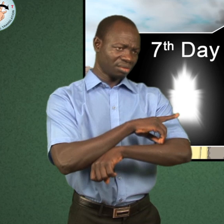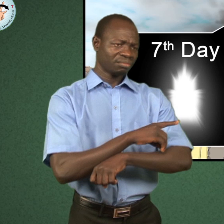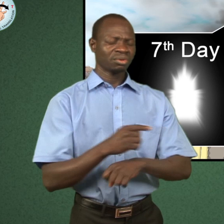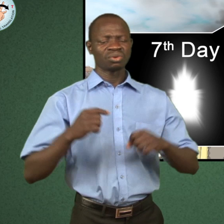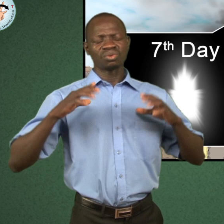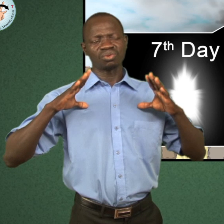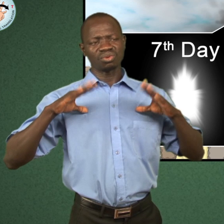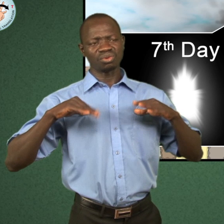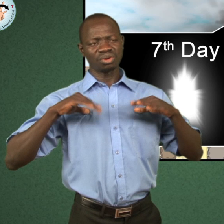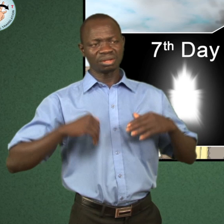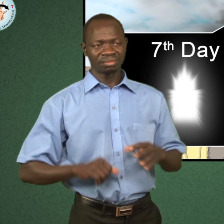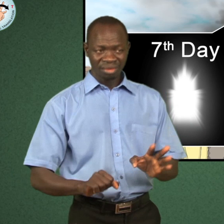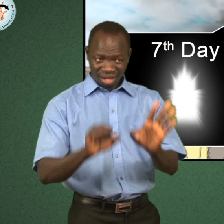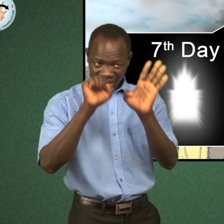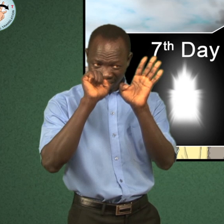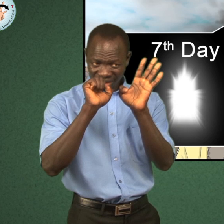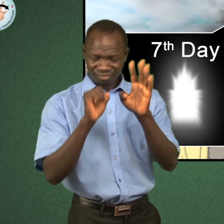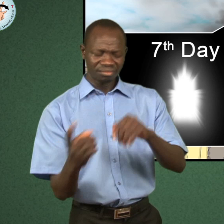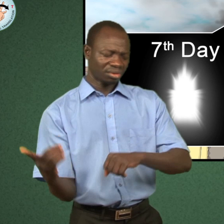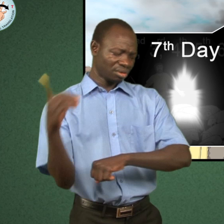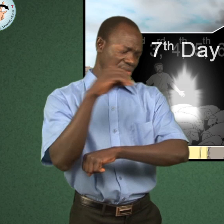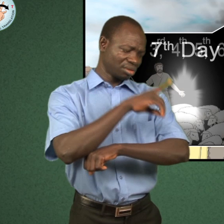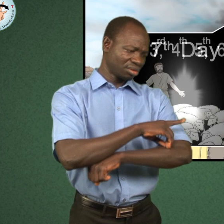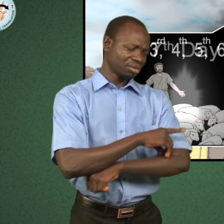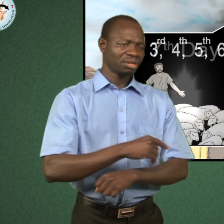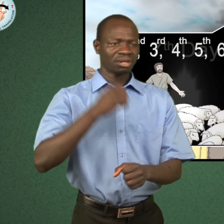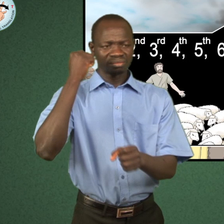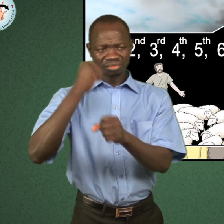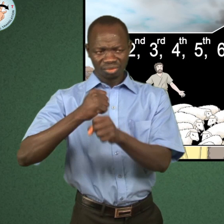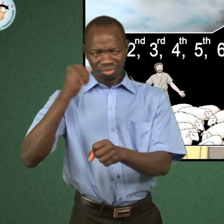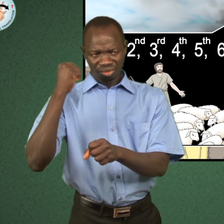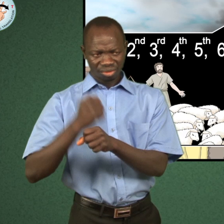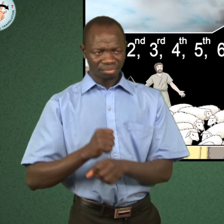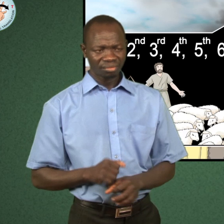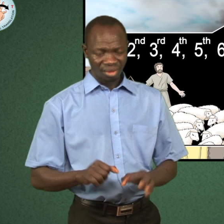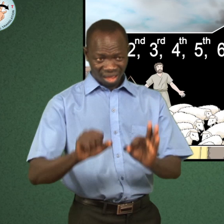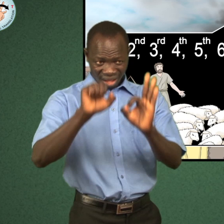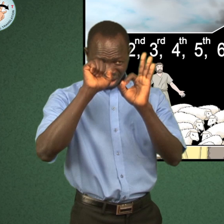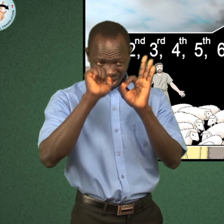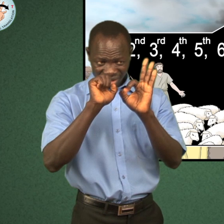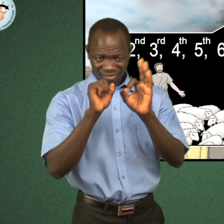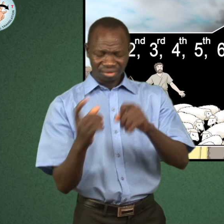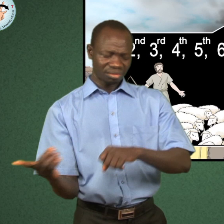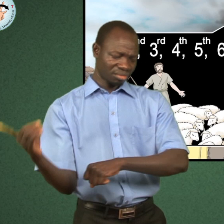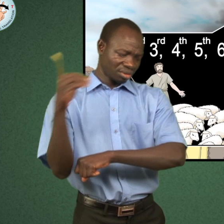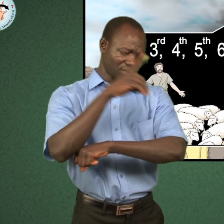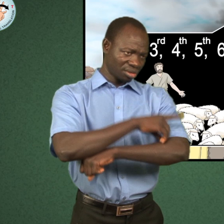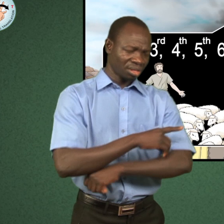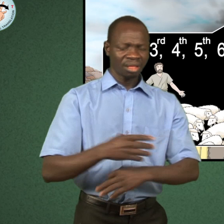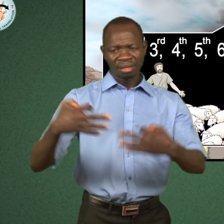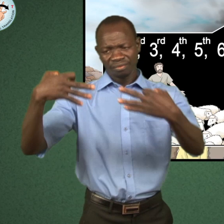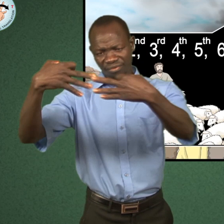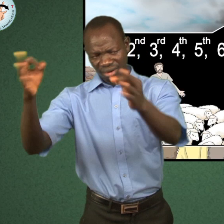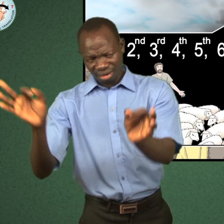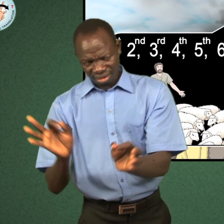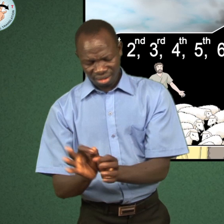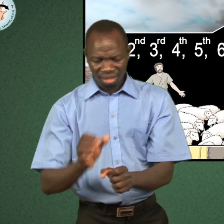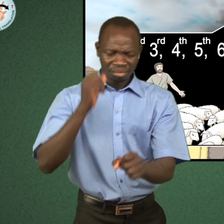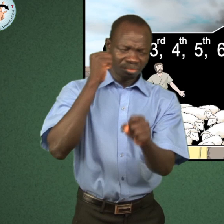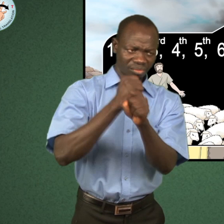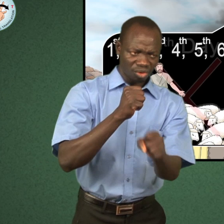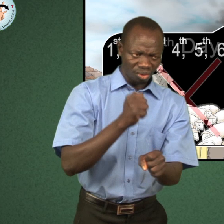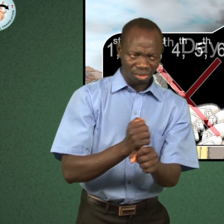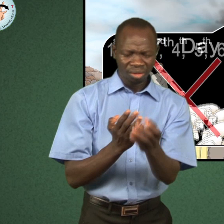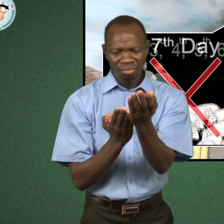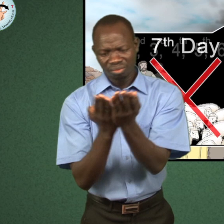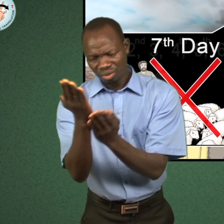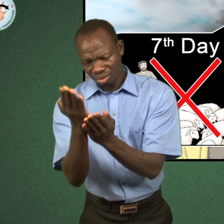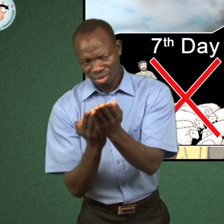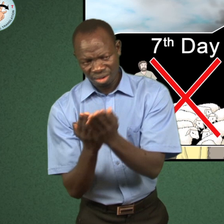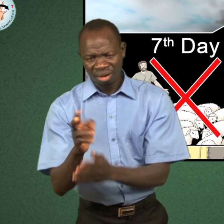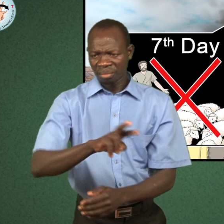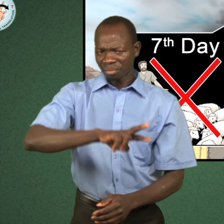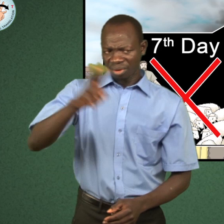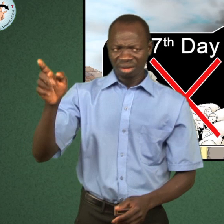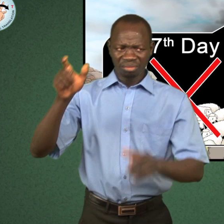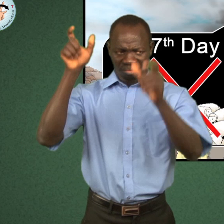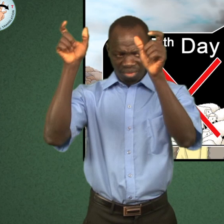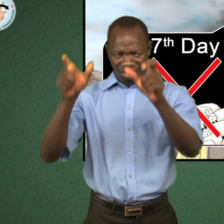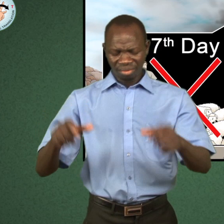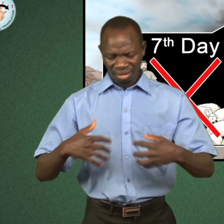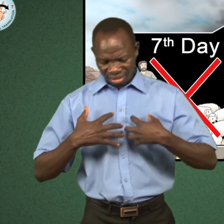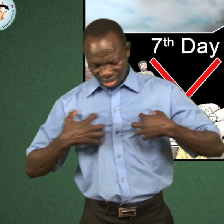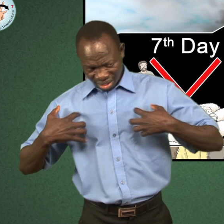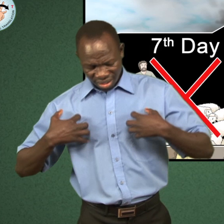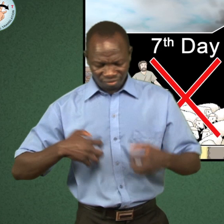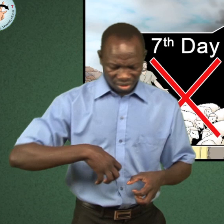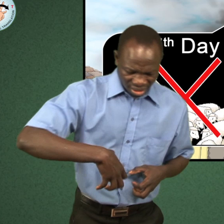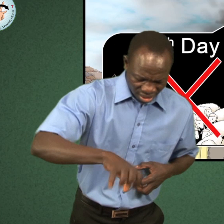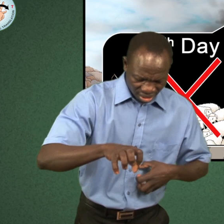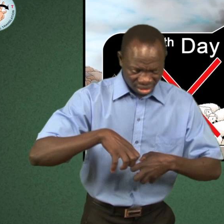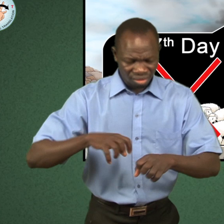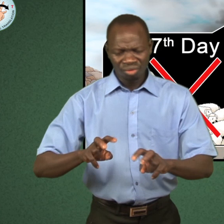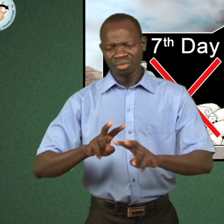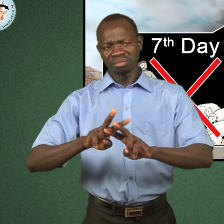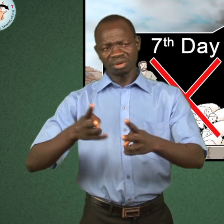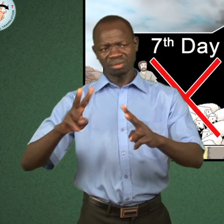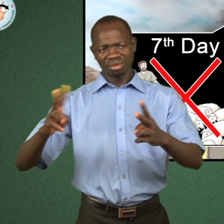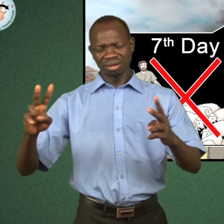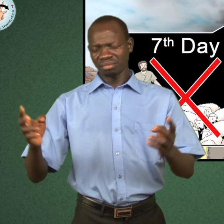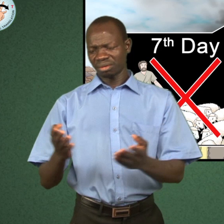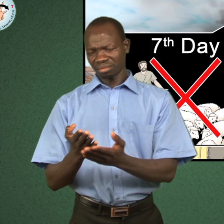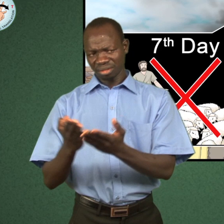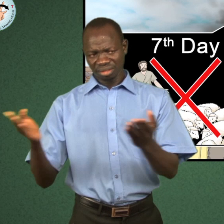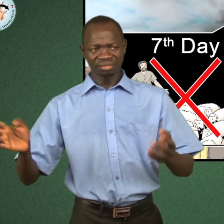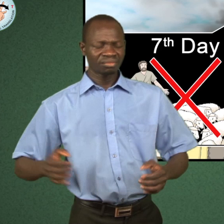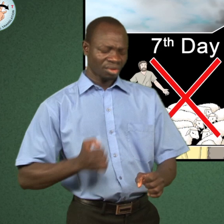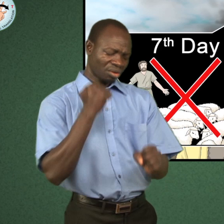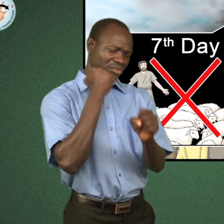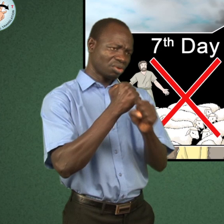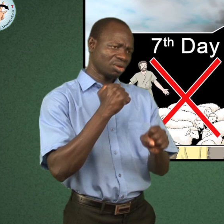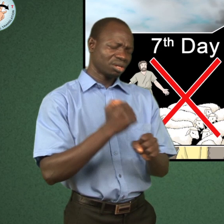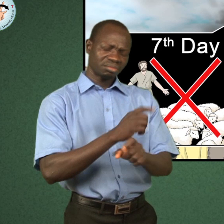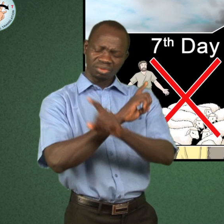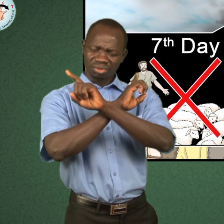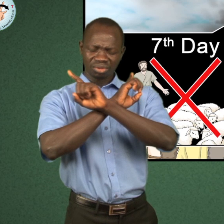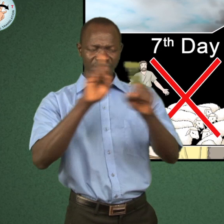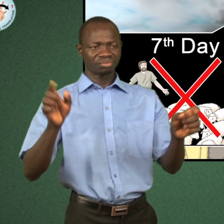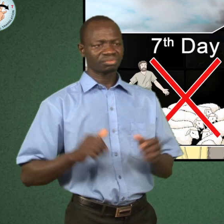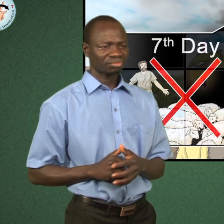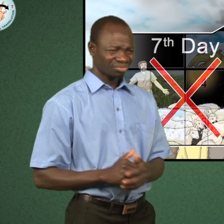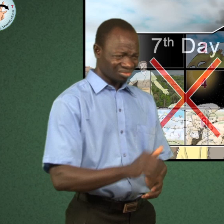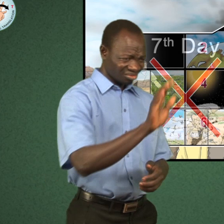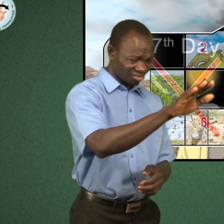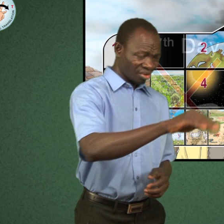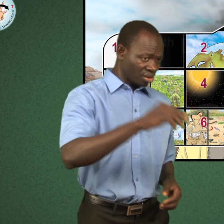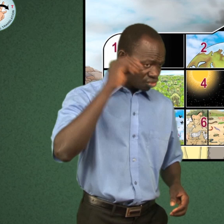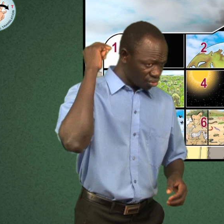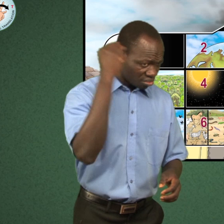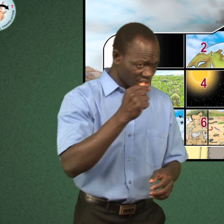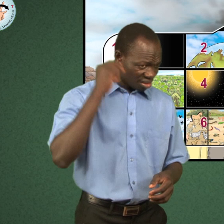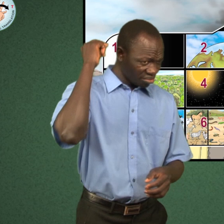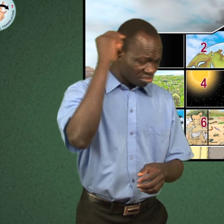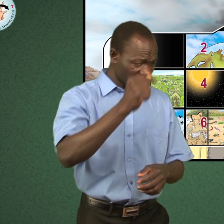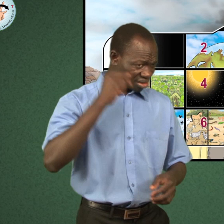Six days you shall labor and do all your work, but the seventh day is a Sabbath to the LORD your God, on which you must not do any work—neither you, nor your son or daughter, nor your manservant or maidservant or livestock, nor the foreigner within your gates.